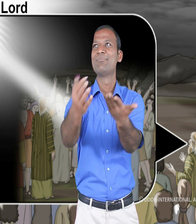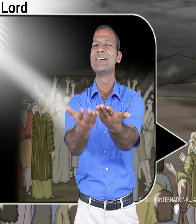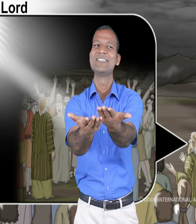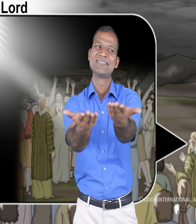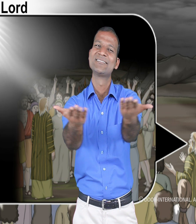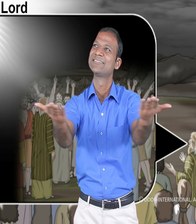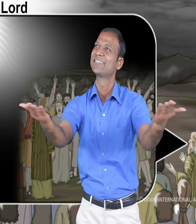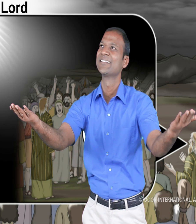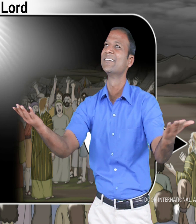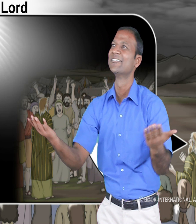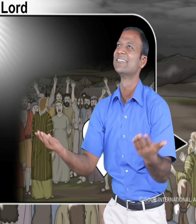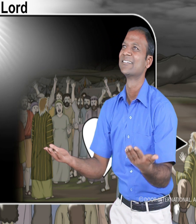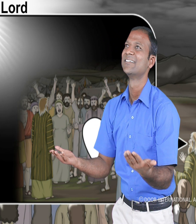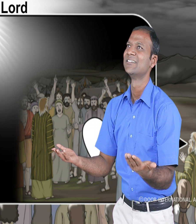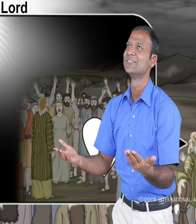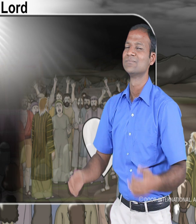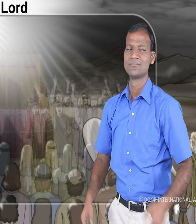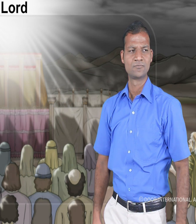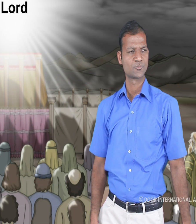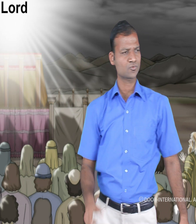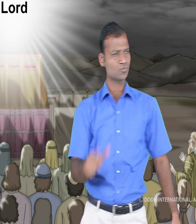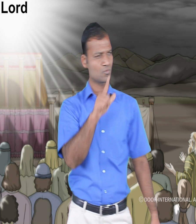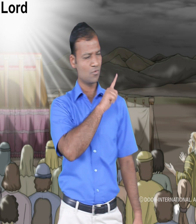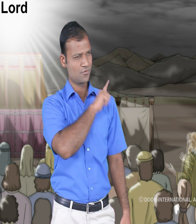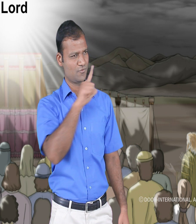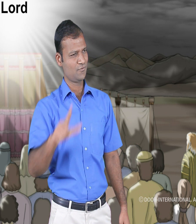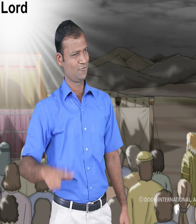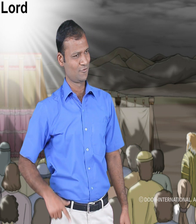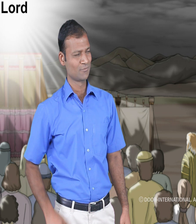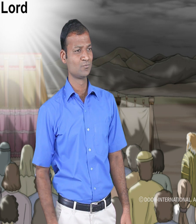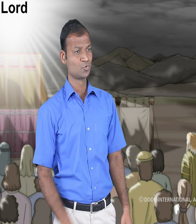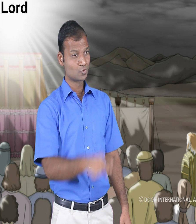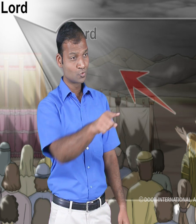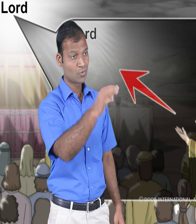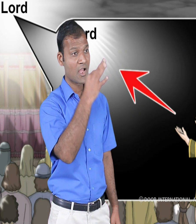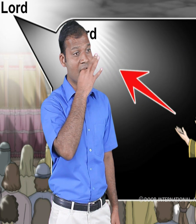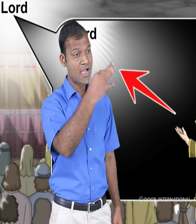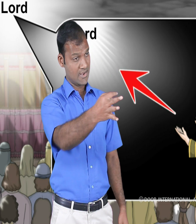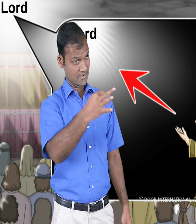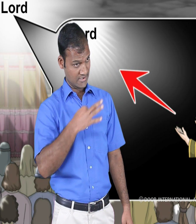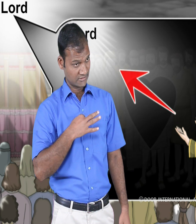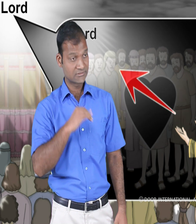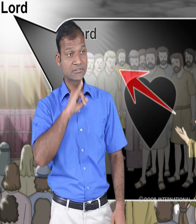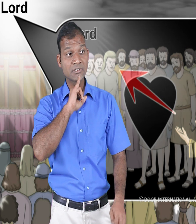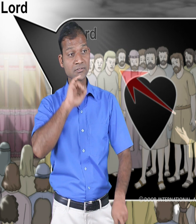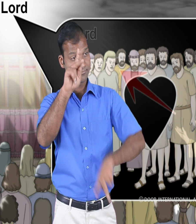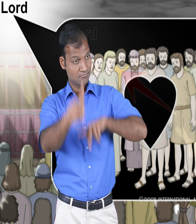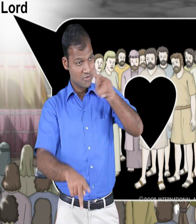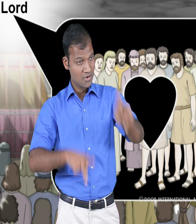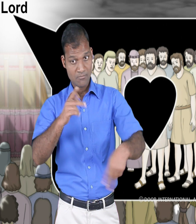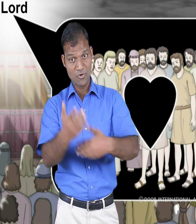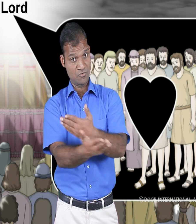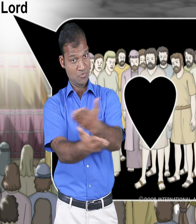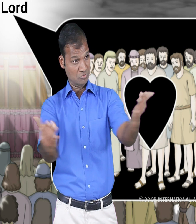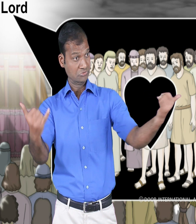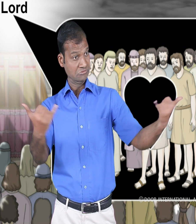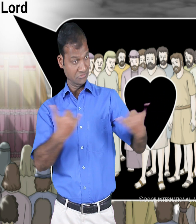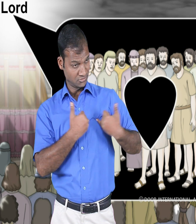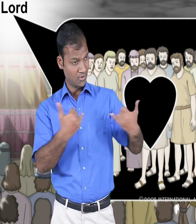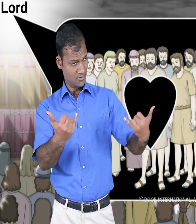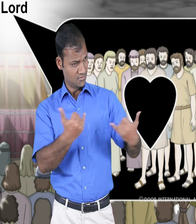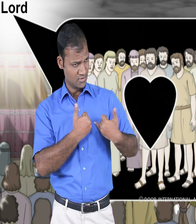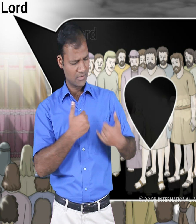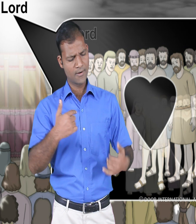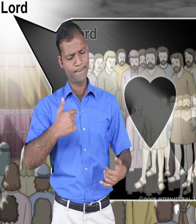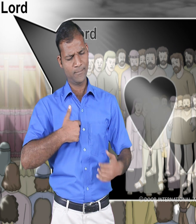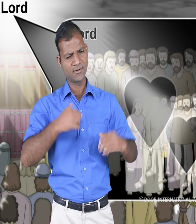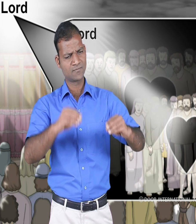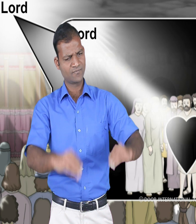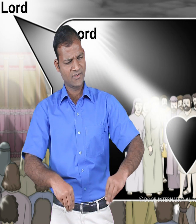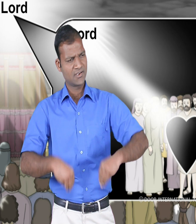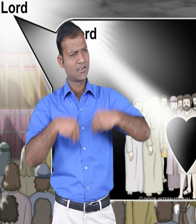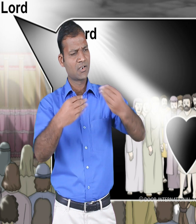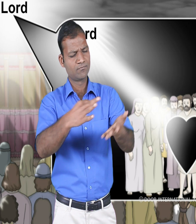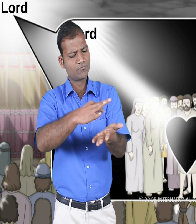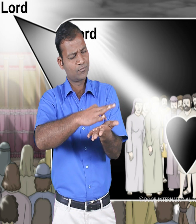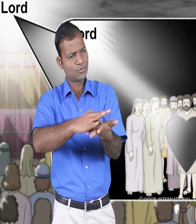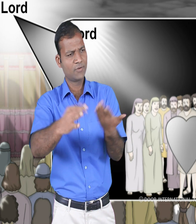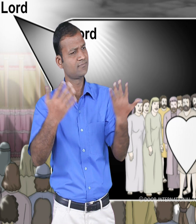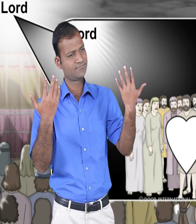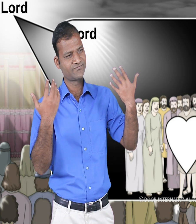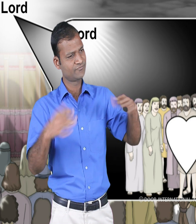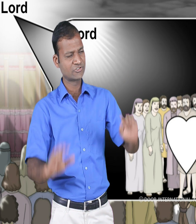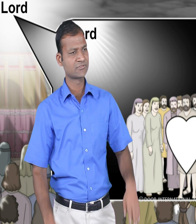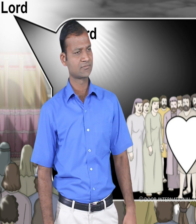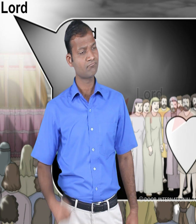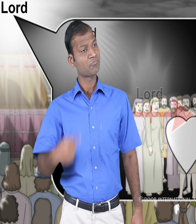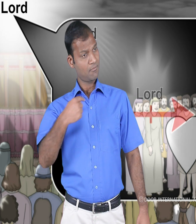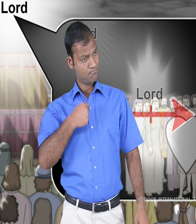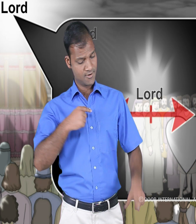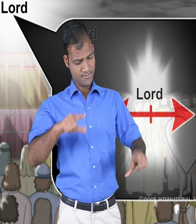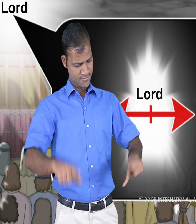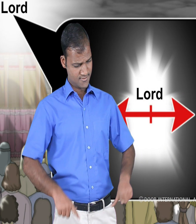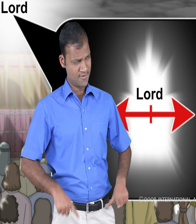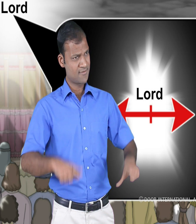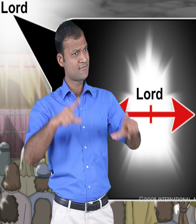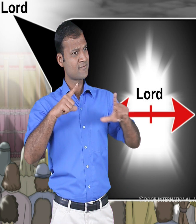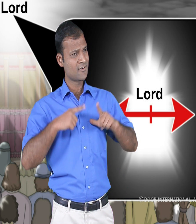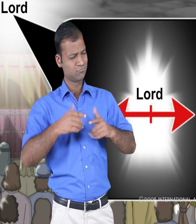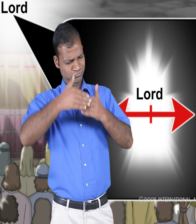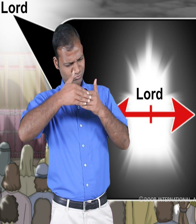“I have pardoned them as you requested,” the LORD replied.